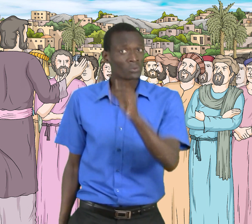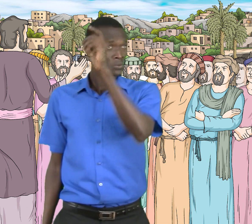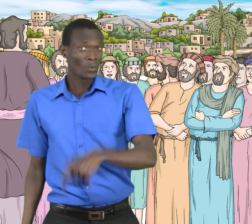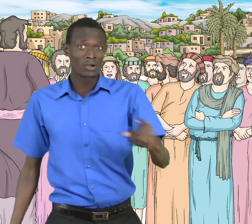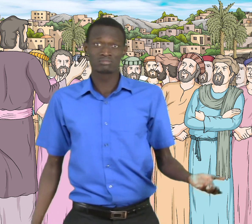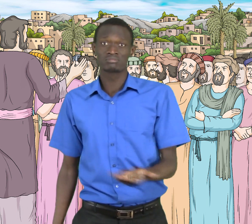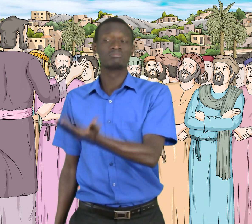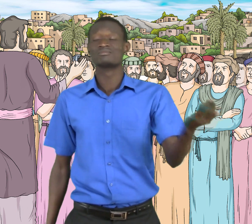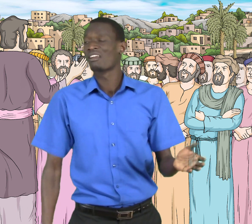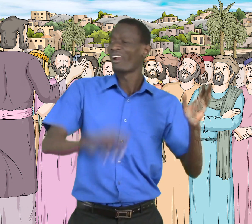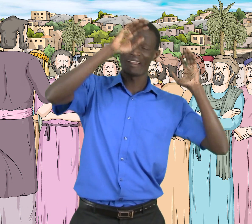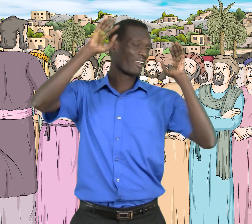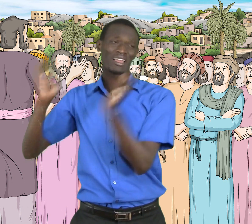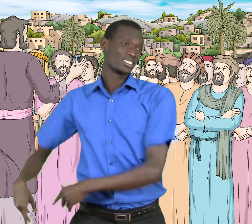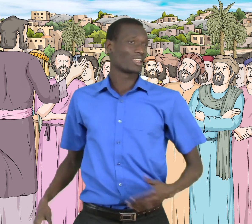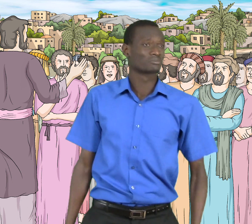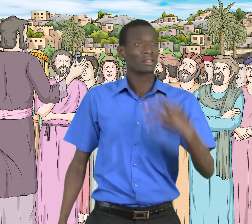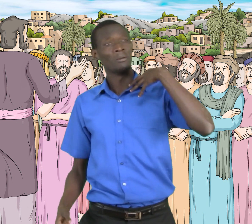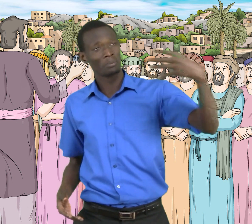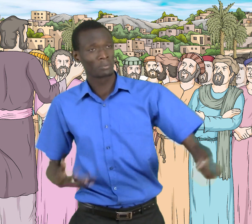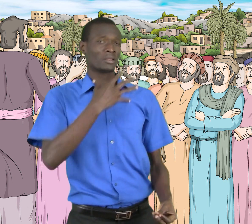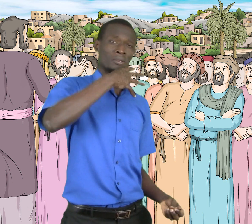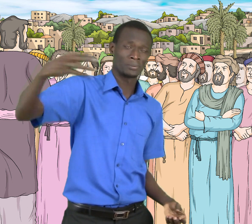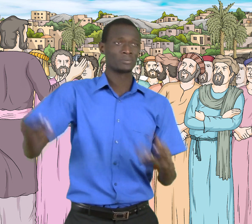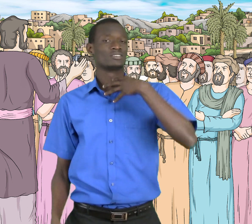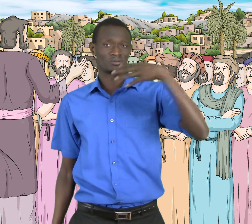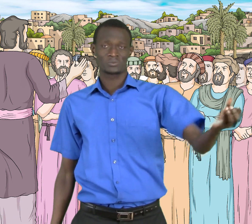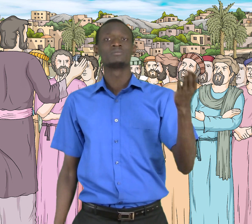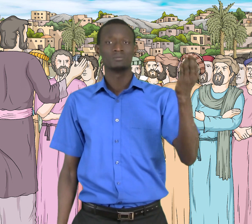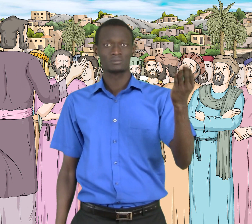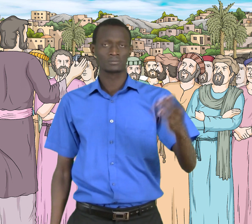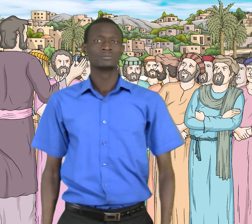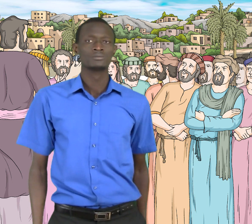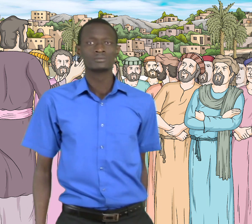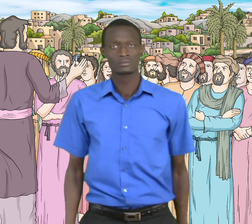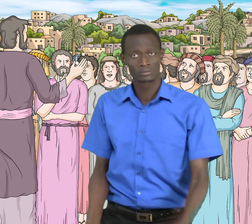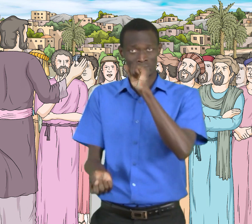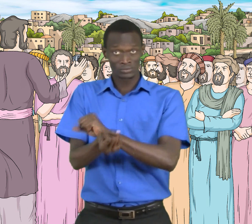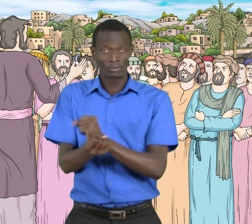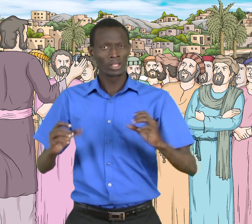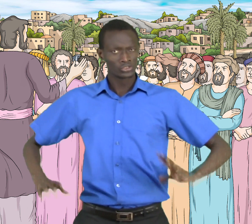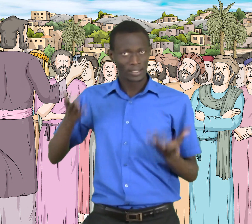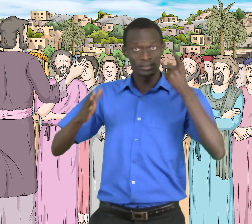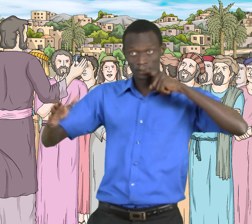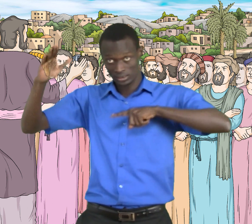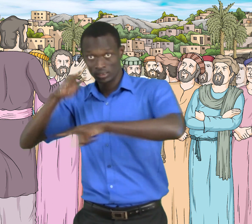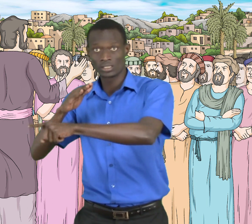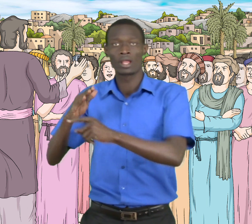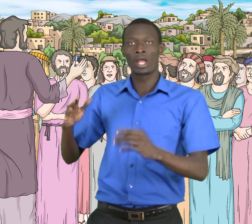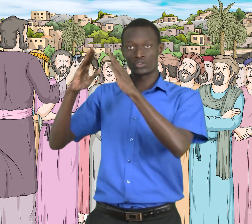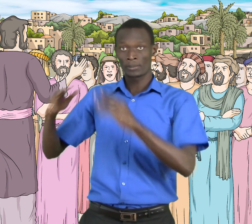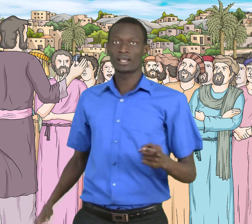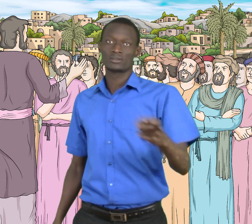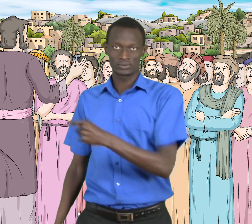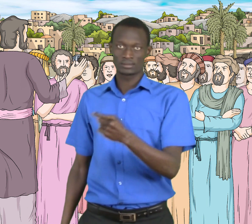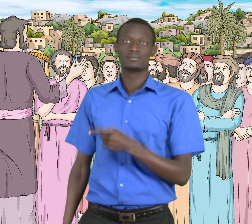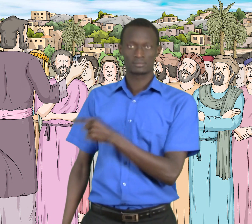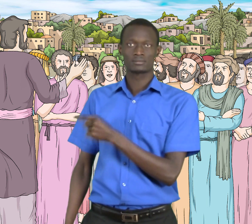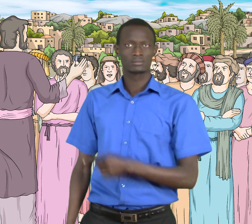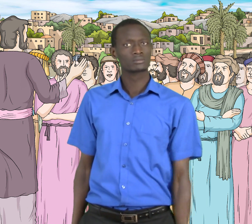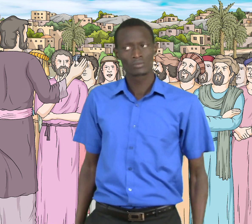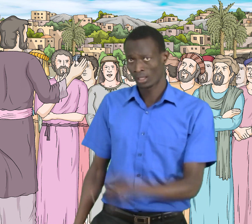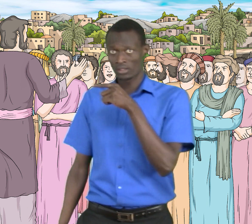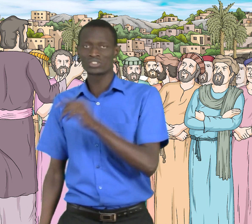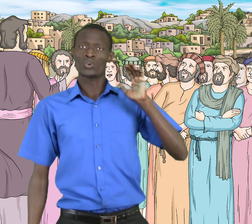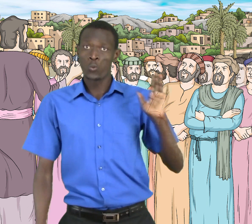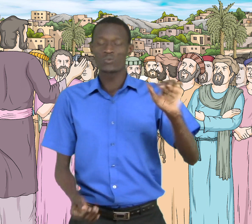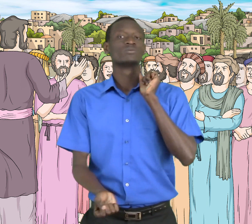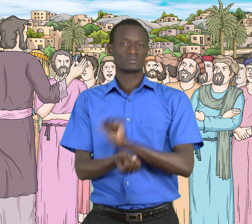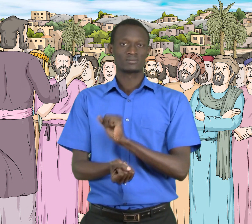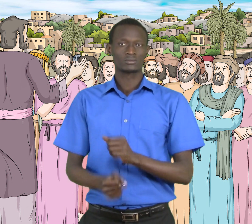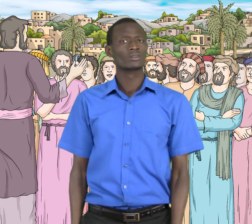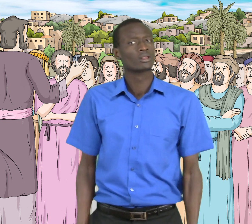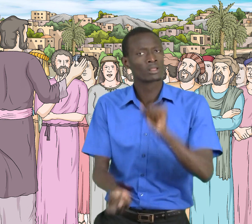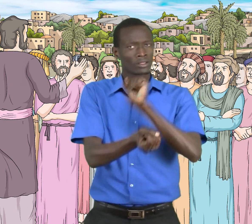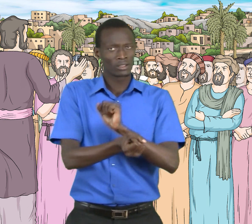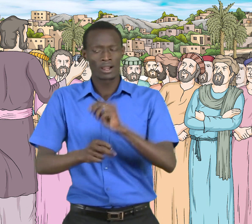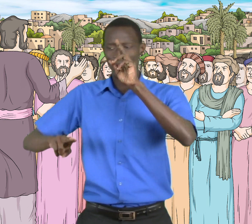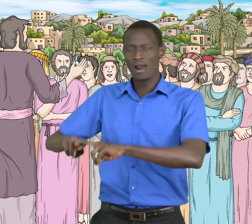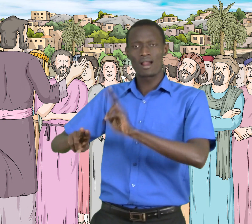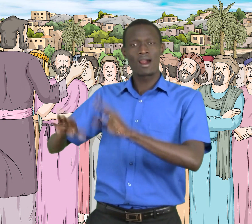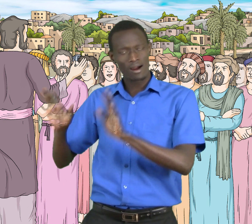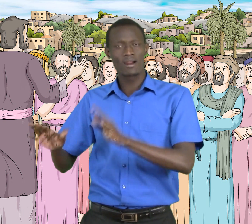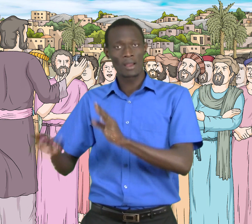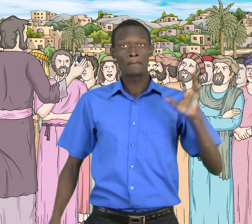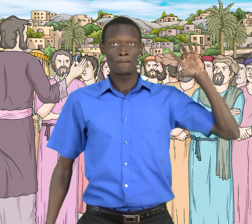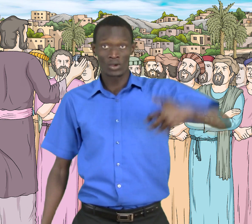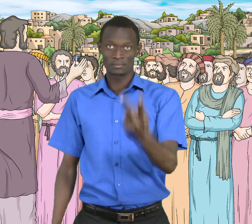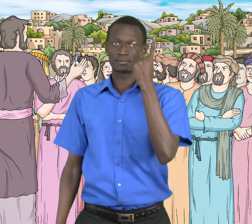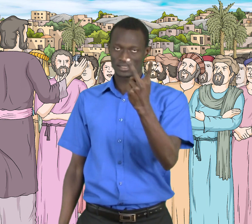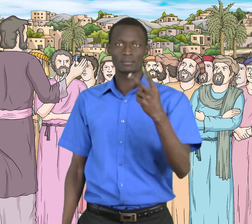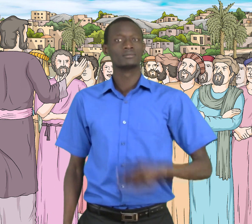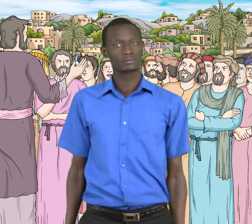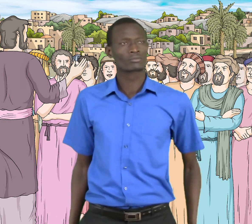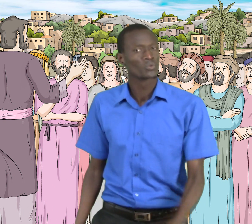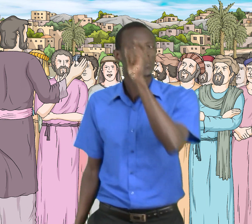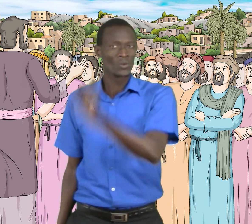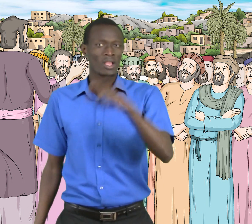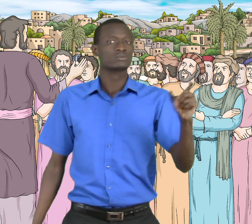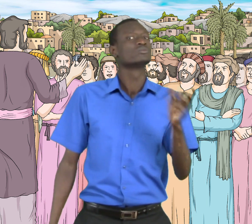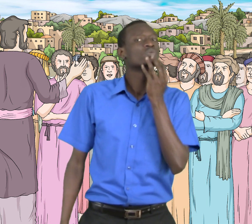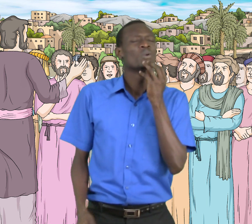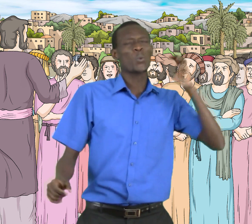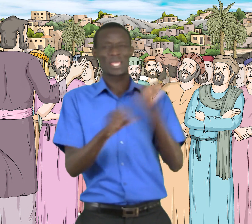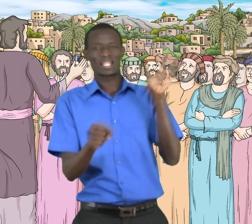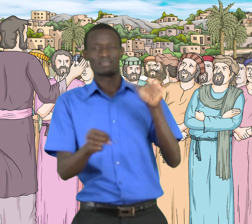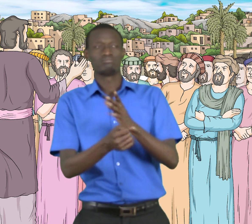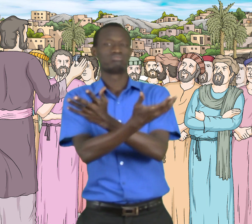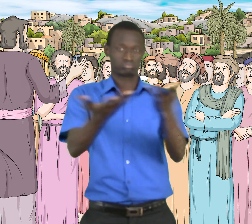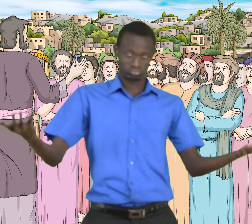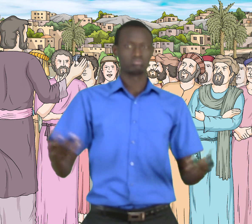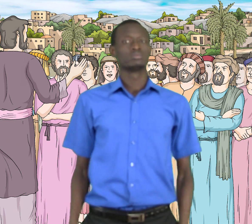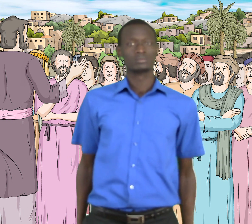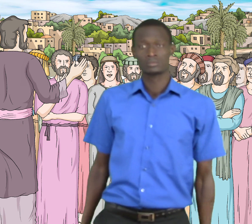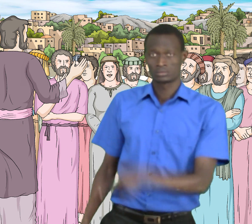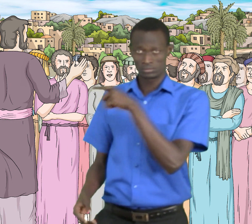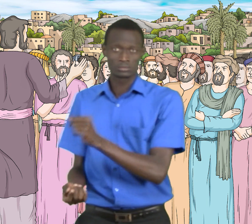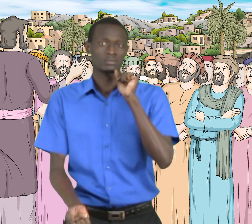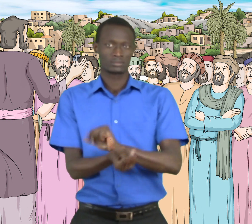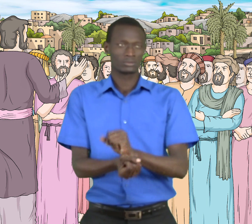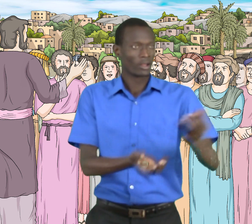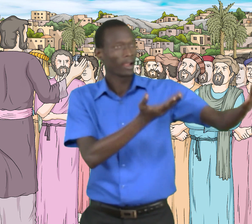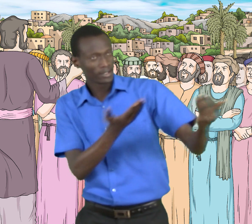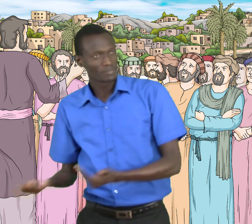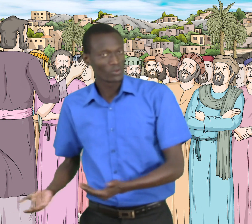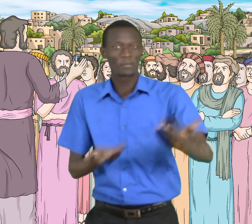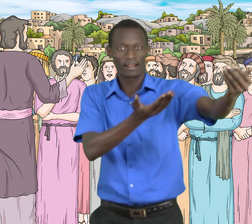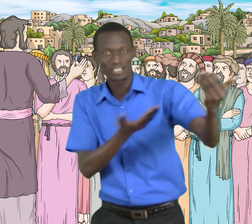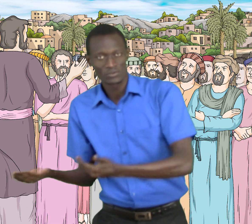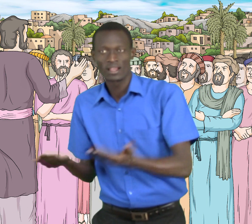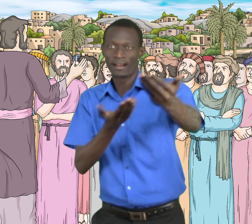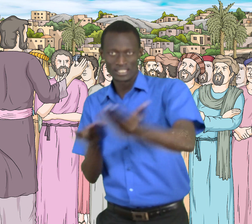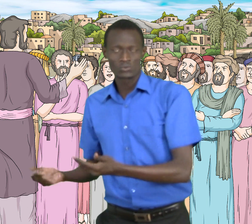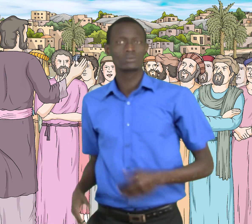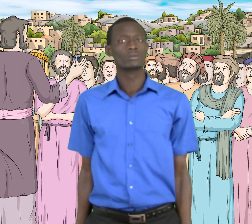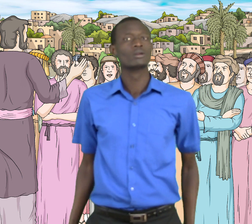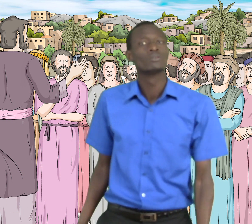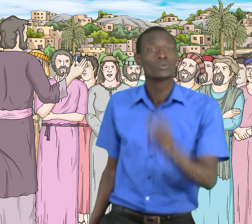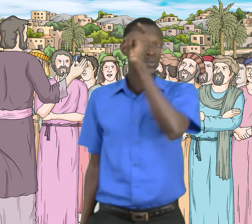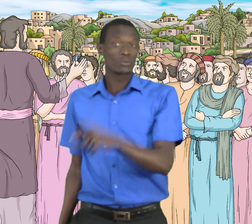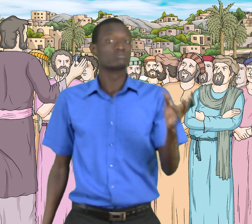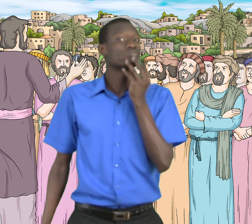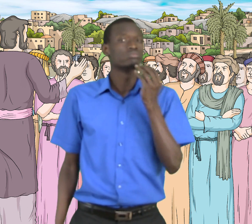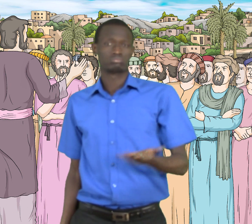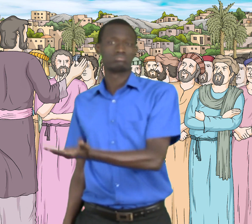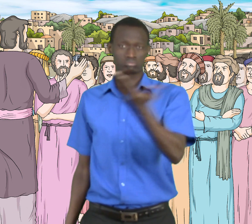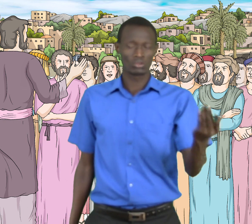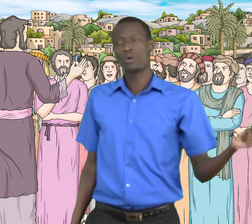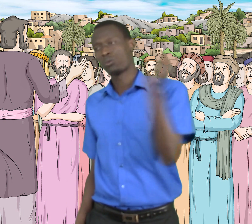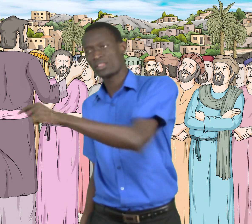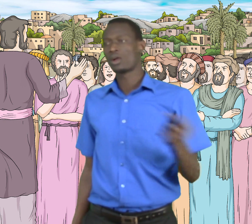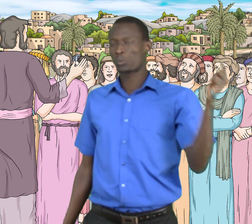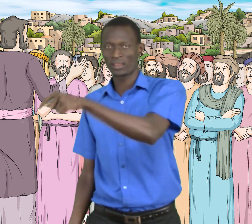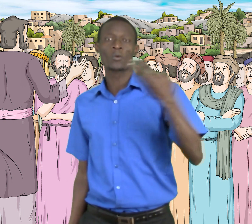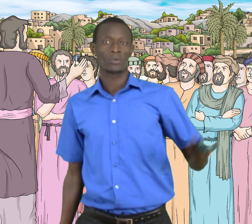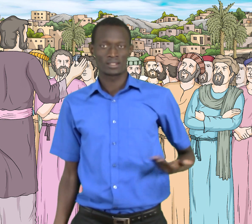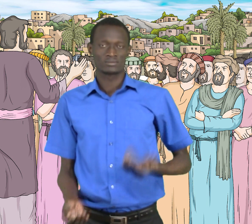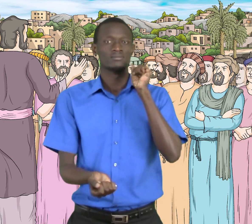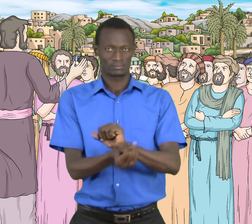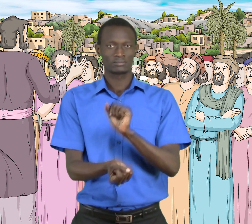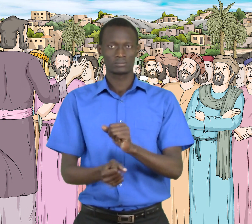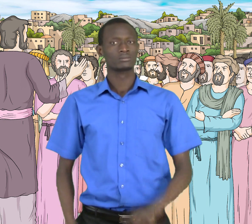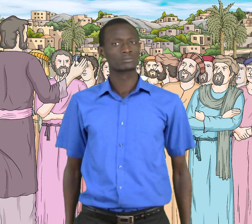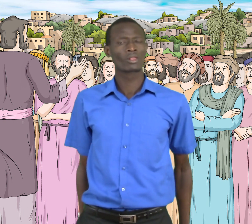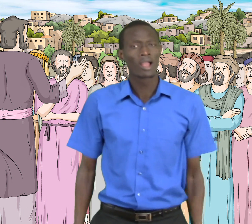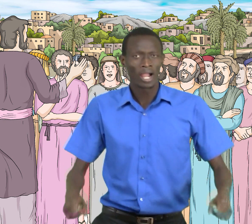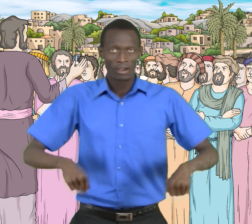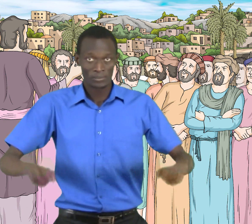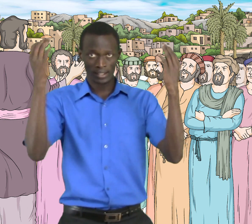Paul stayed there two full years in his own rented house, welcoming all who came to visit him.